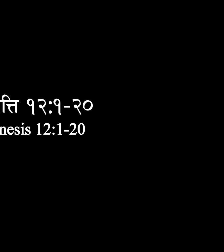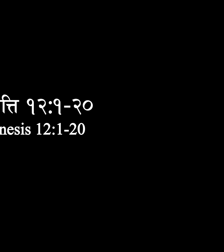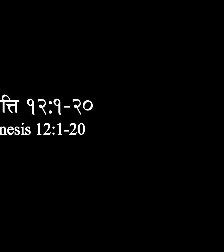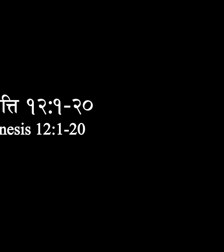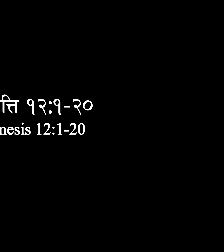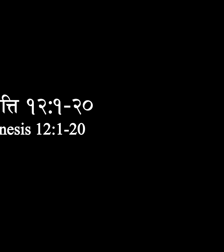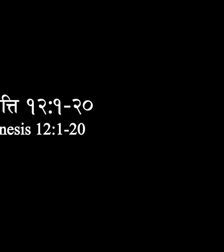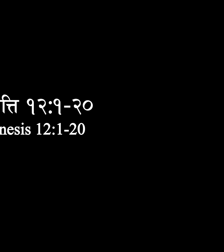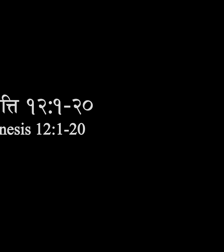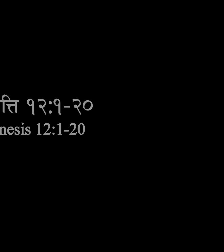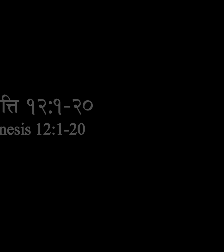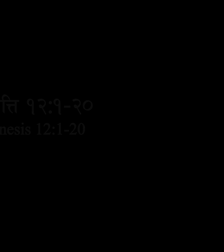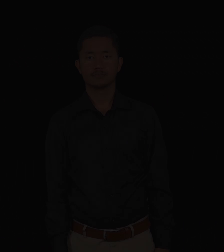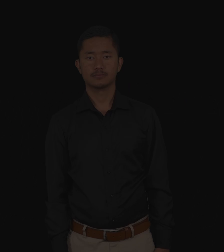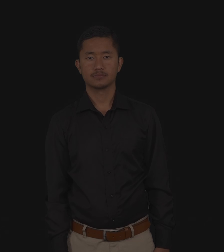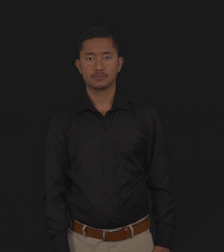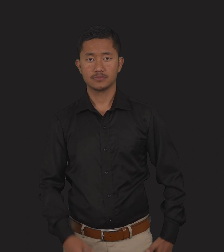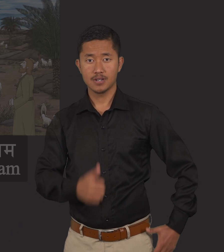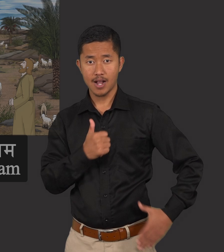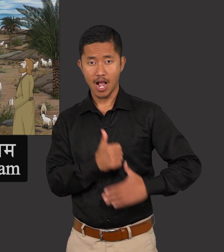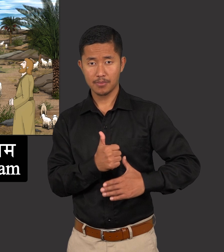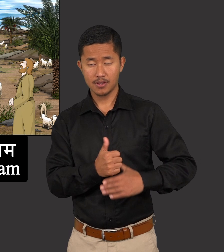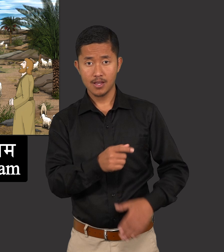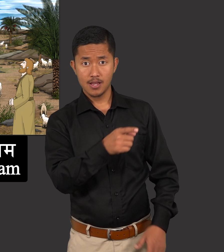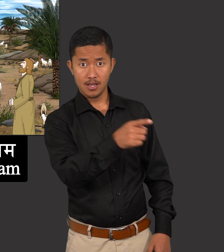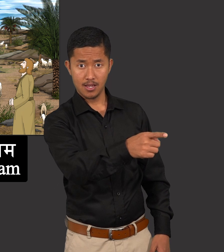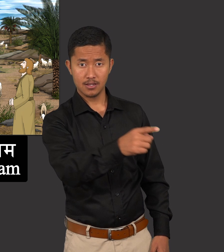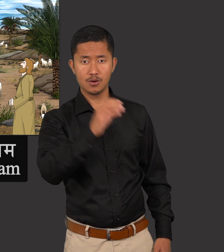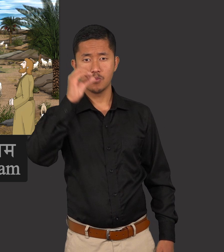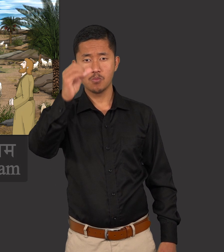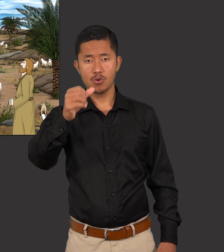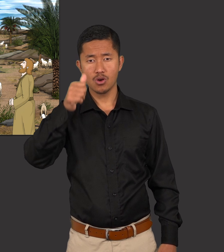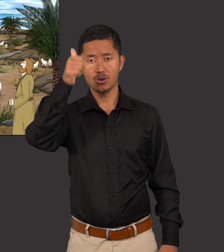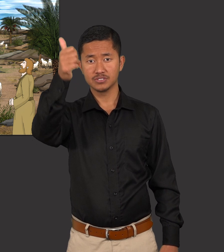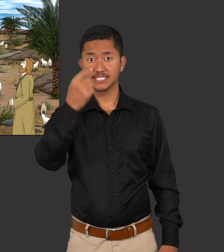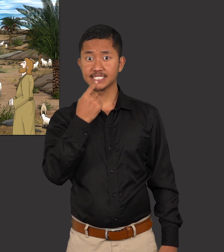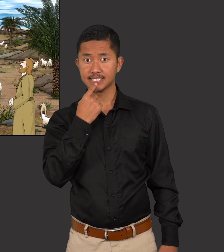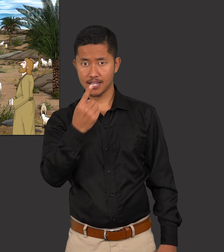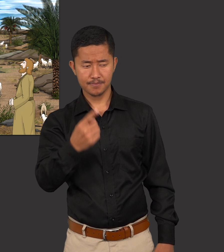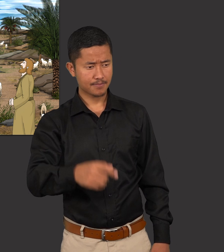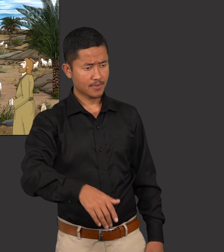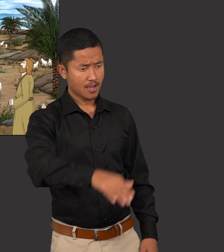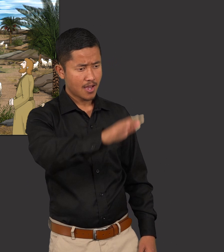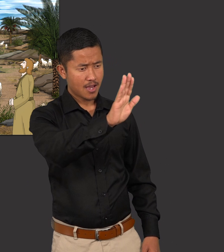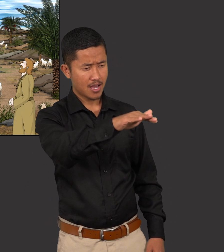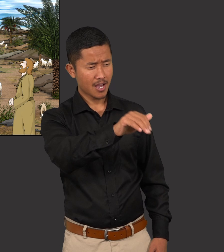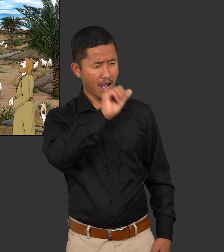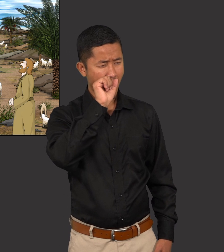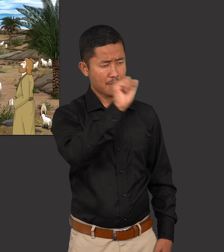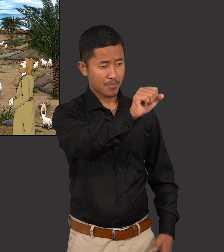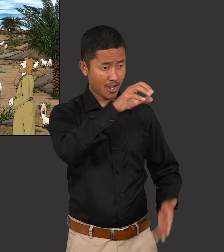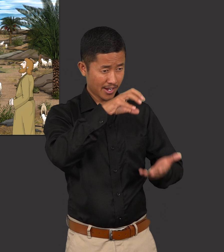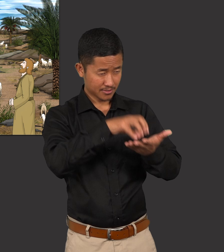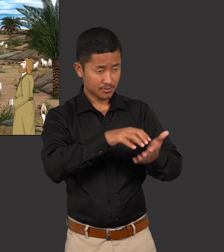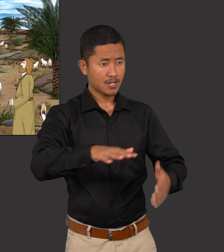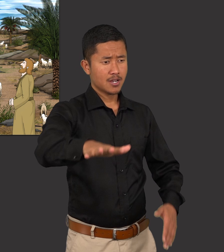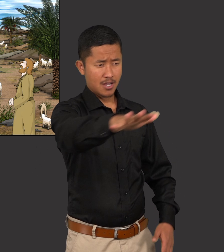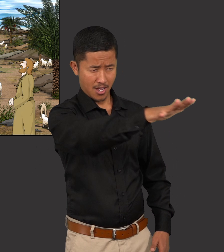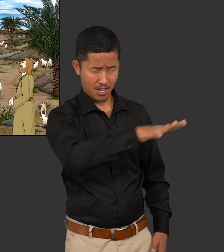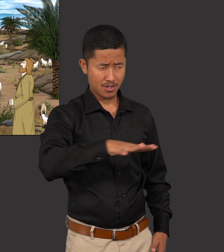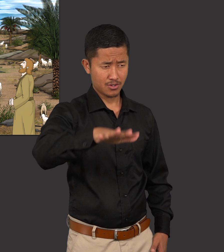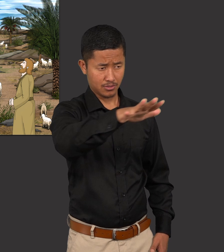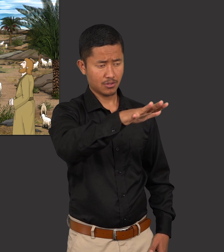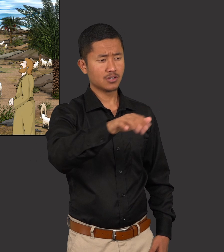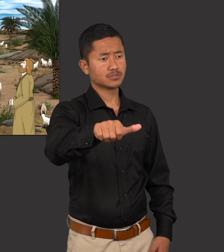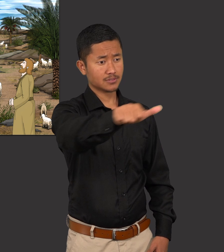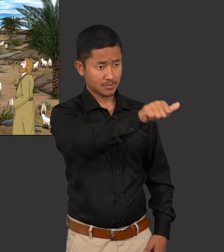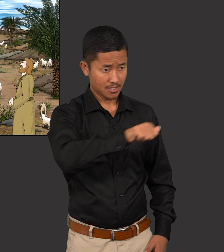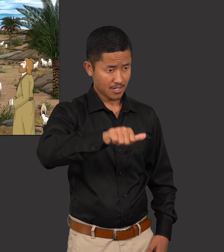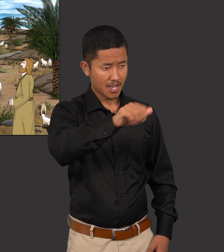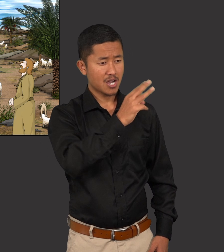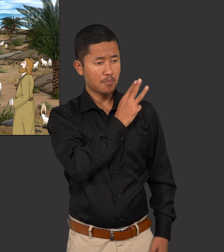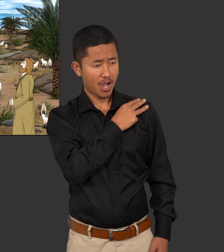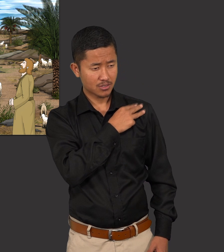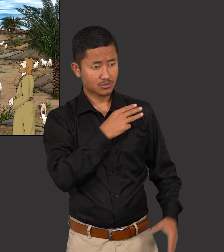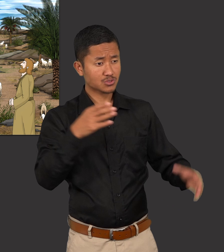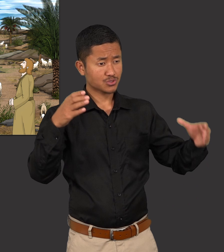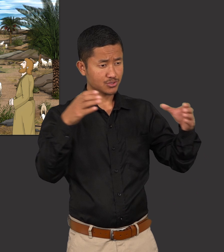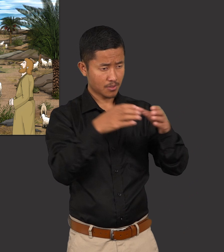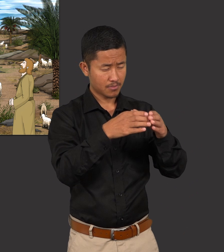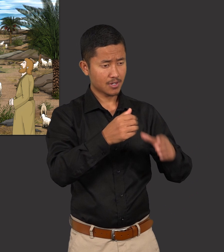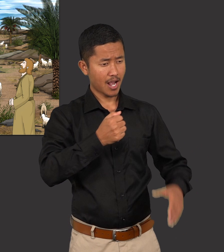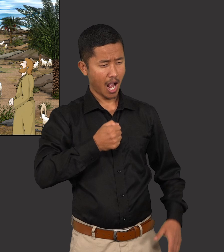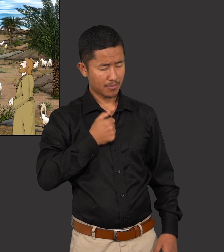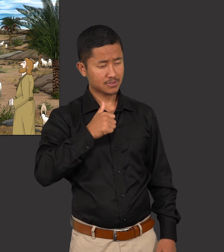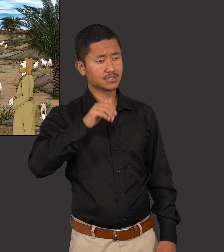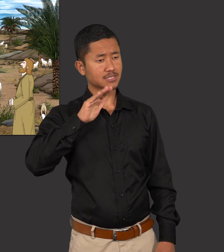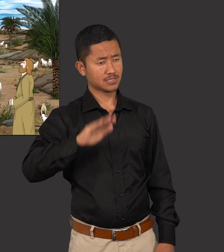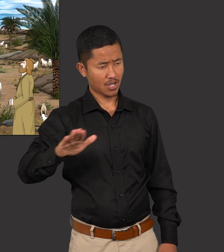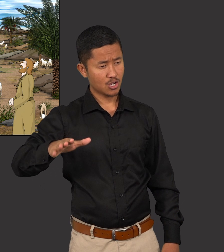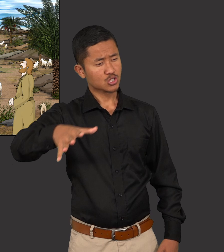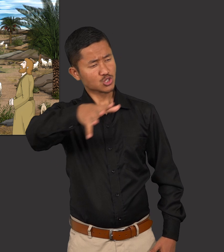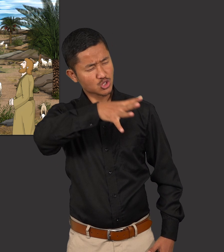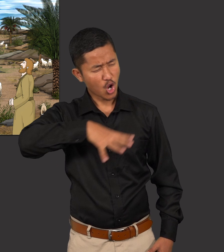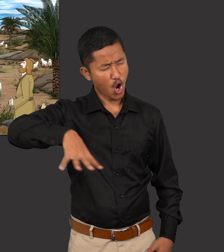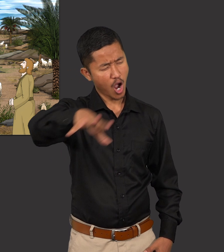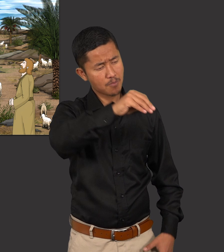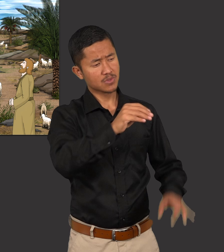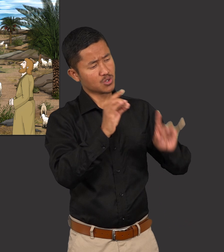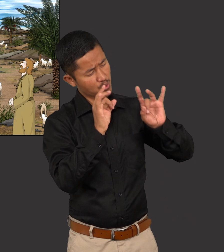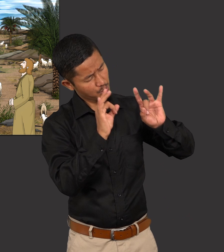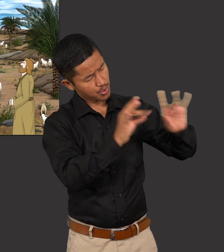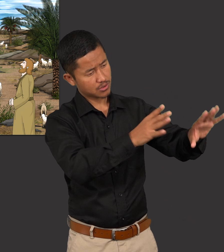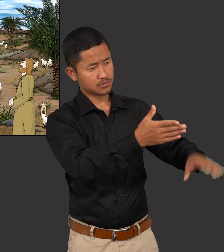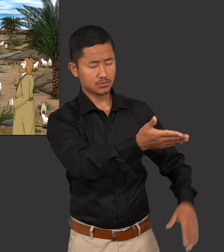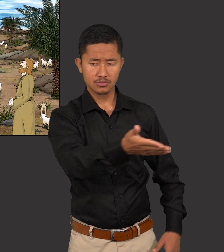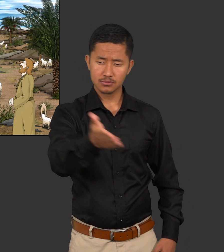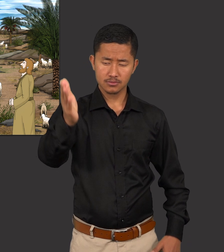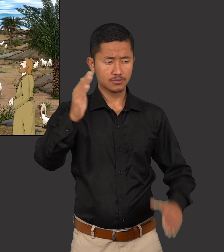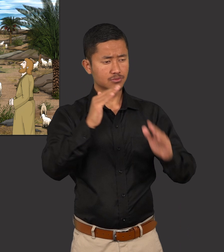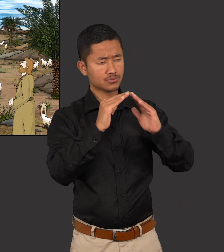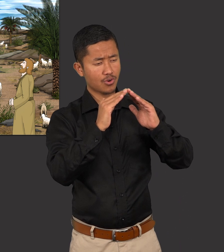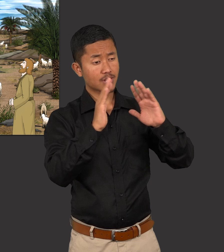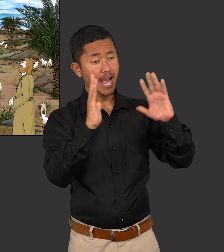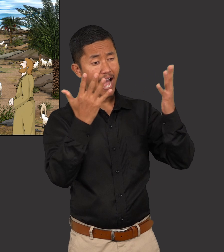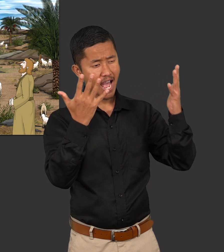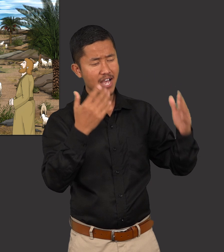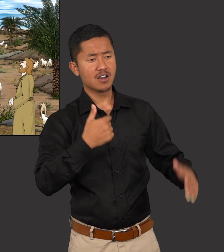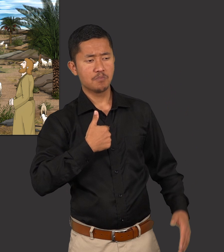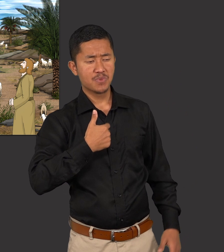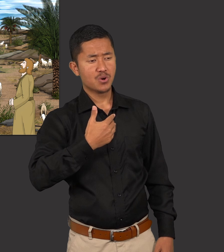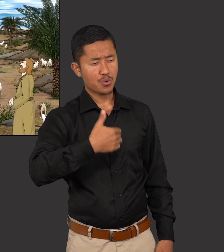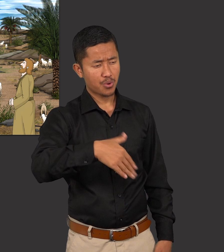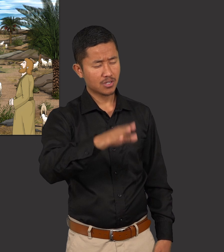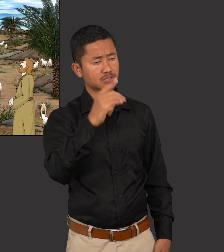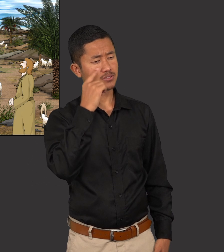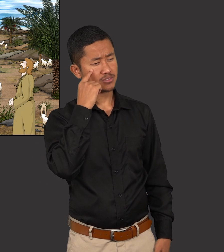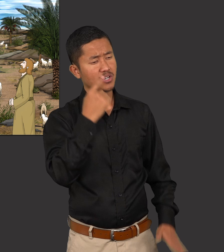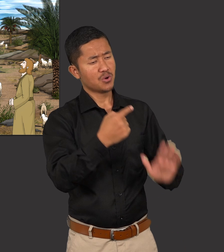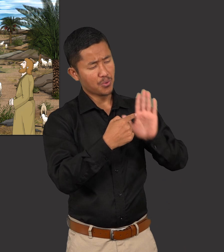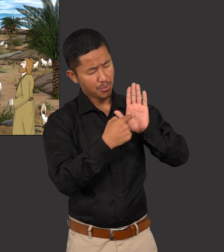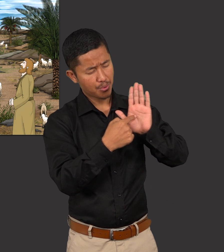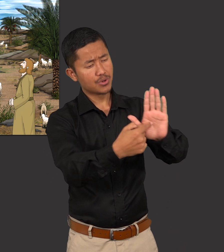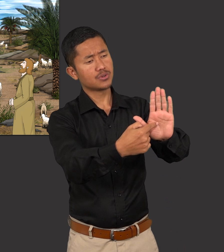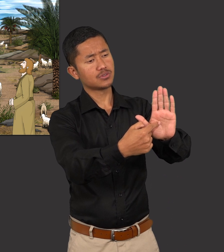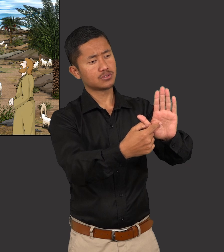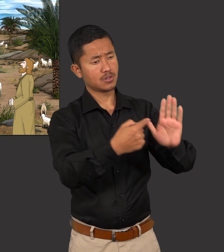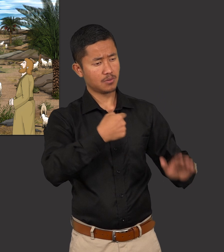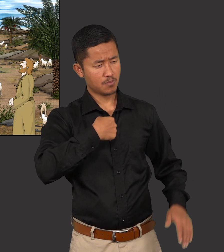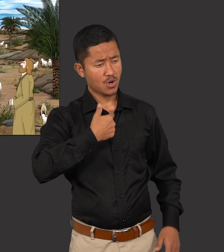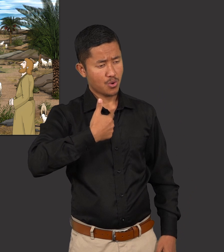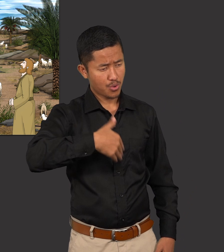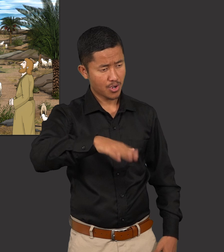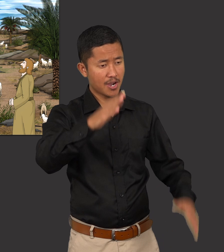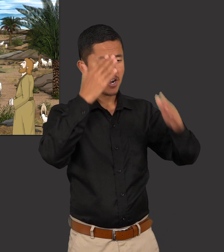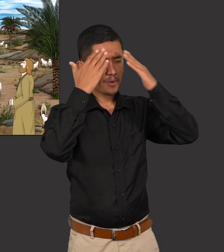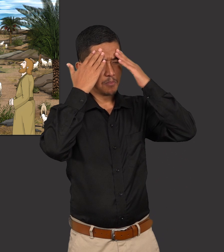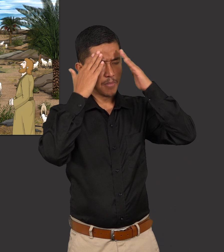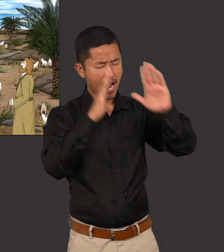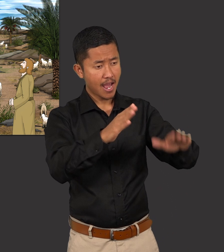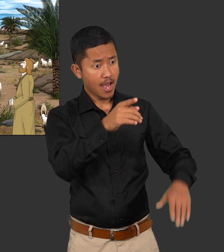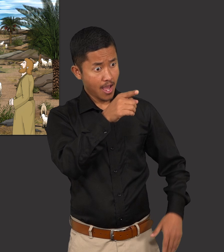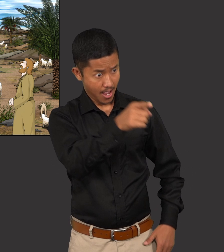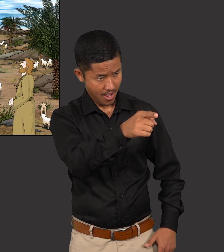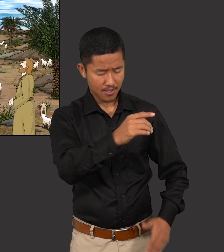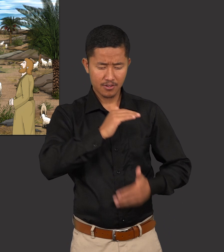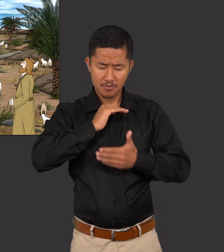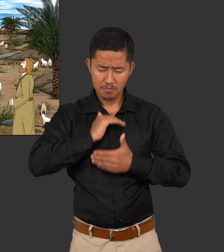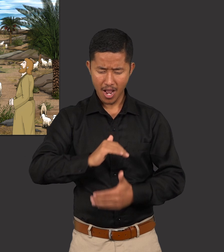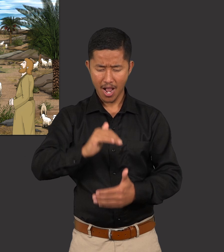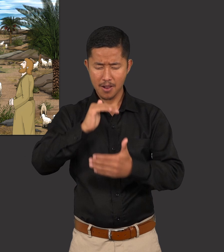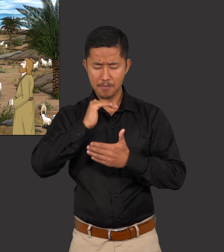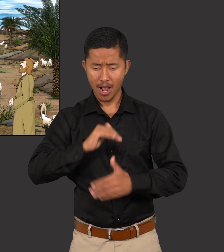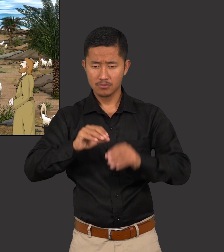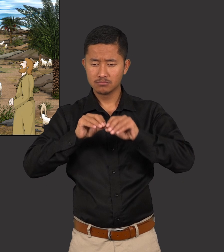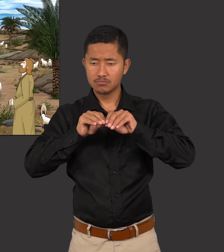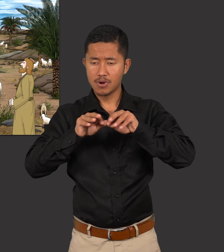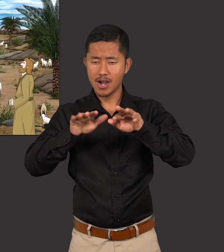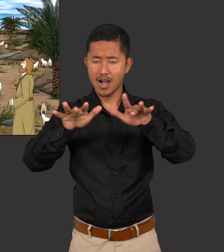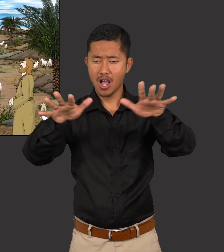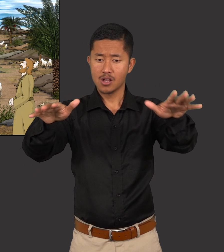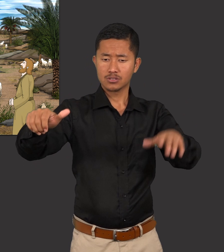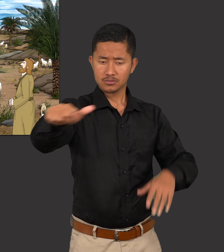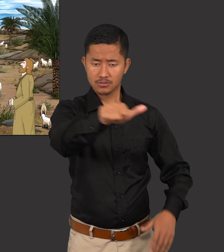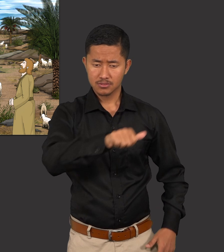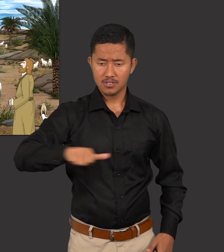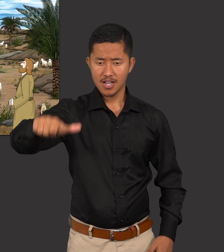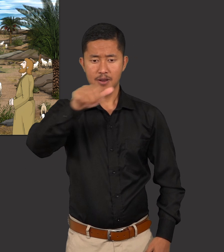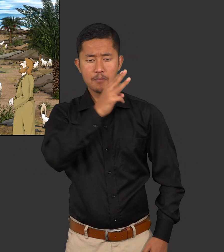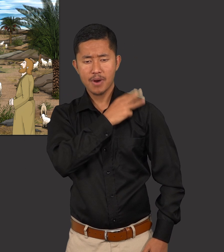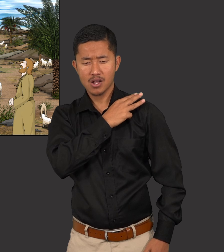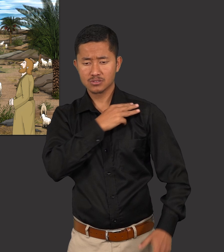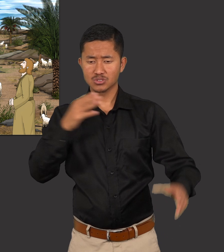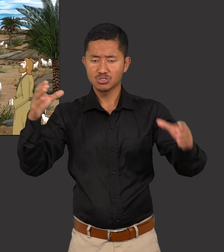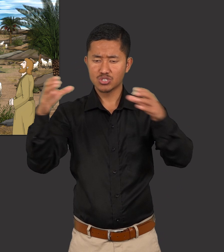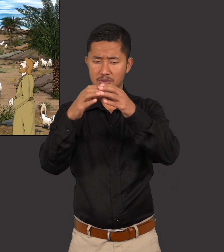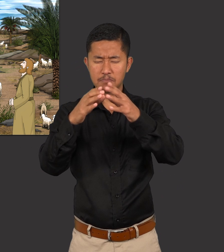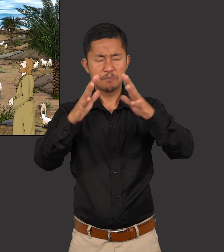Then the LORD said to Abram, “Leave your country, your kindred, and your father’s household, and go to the land I will show you.